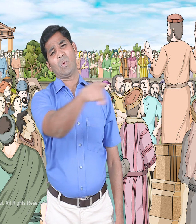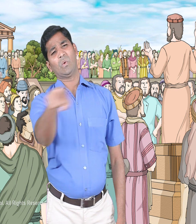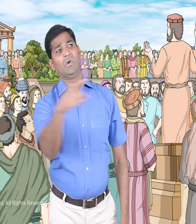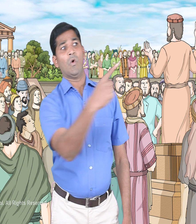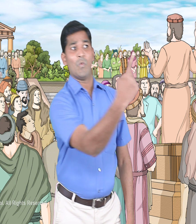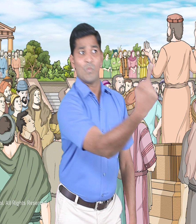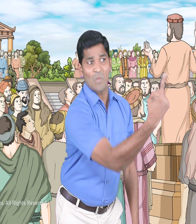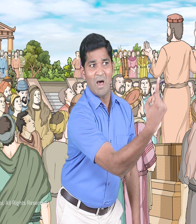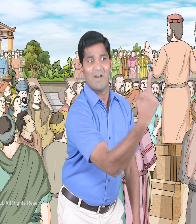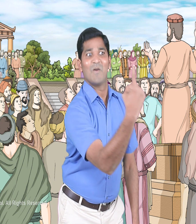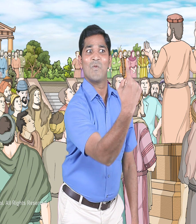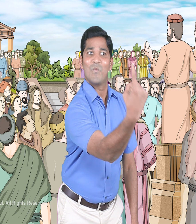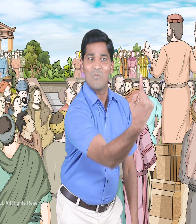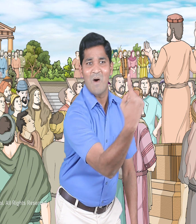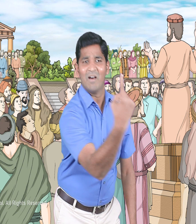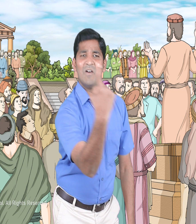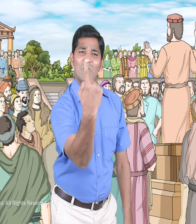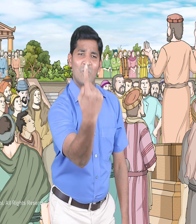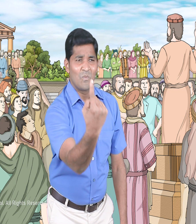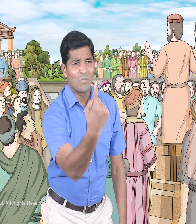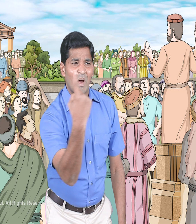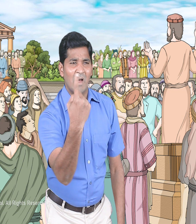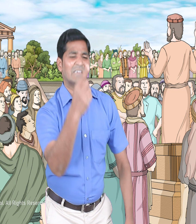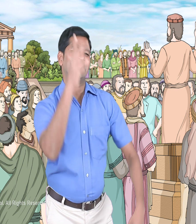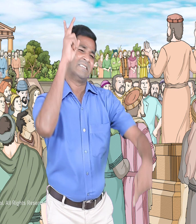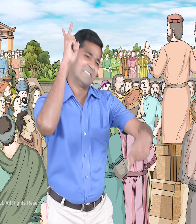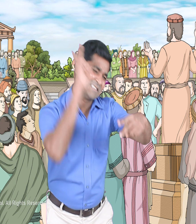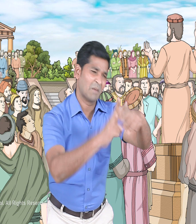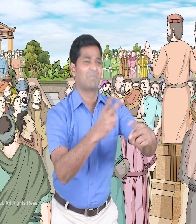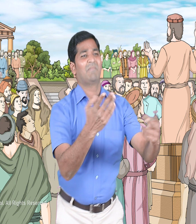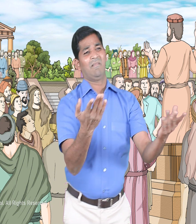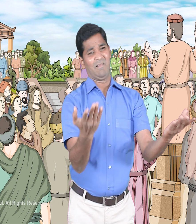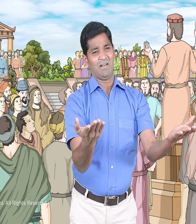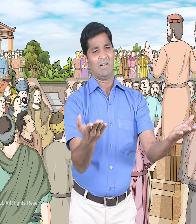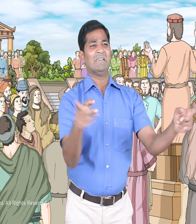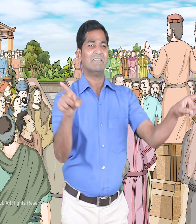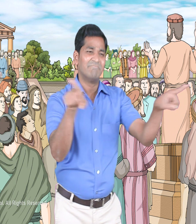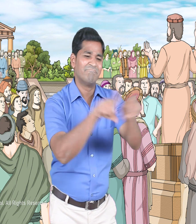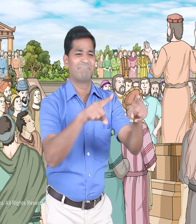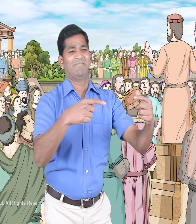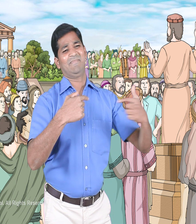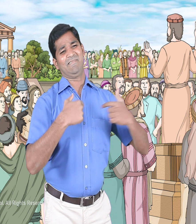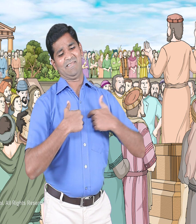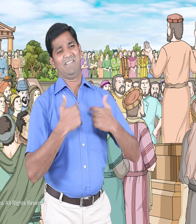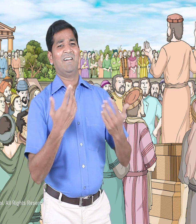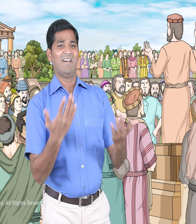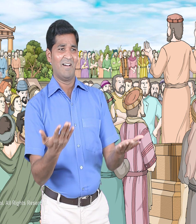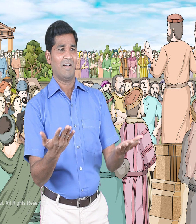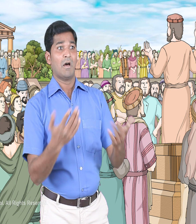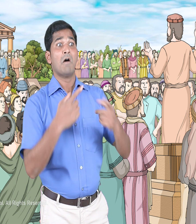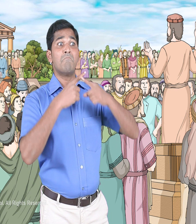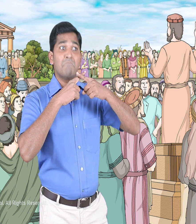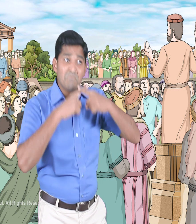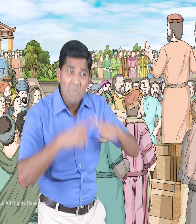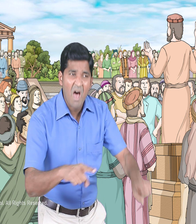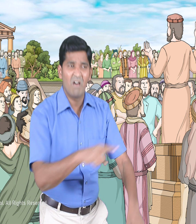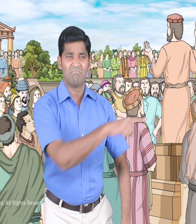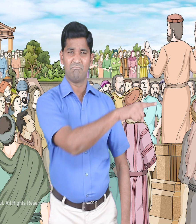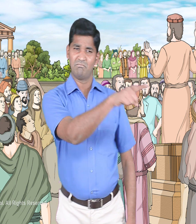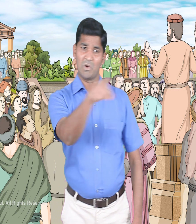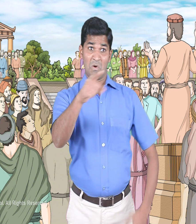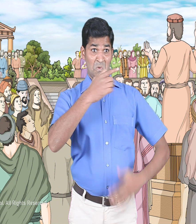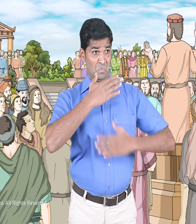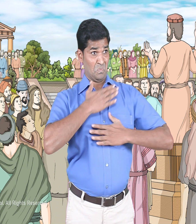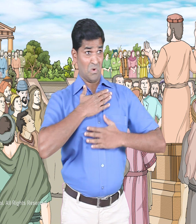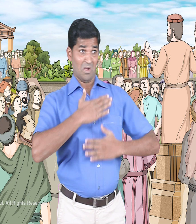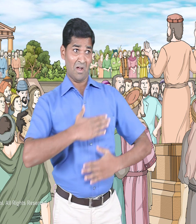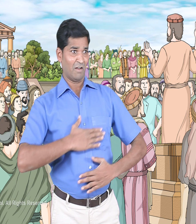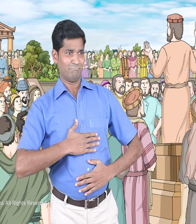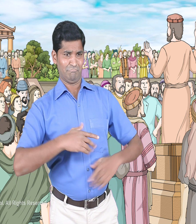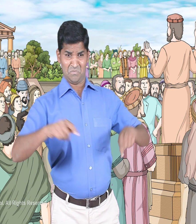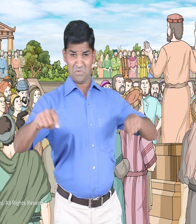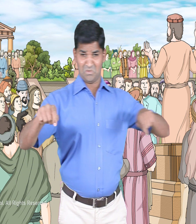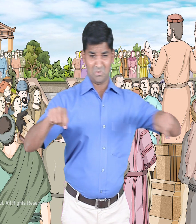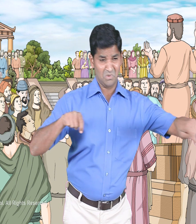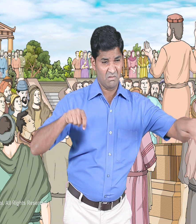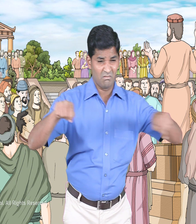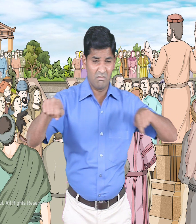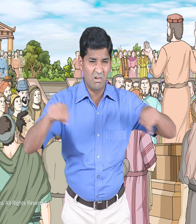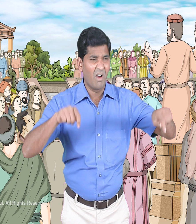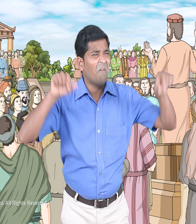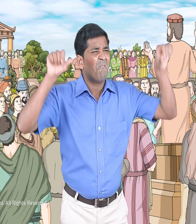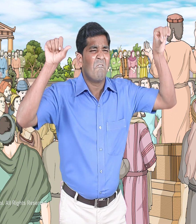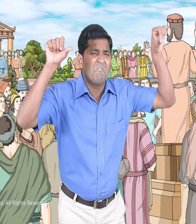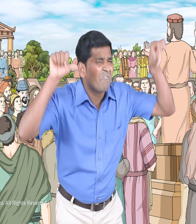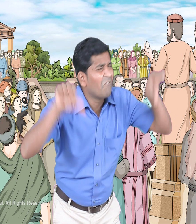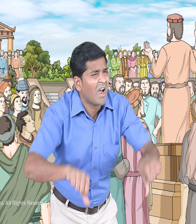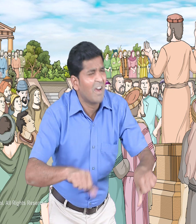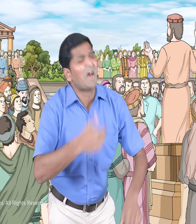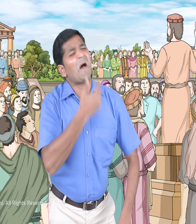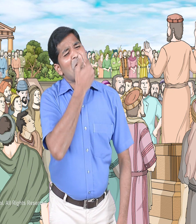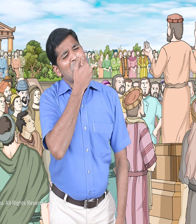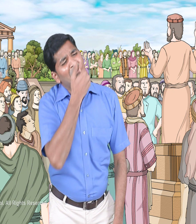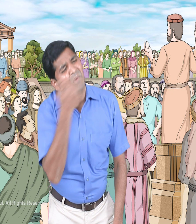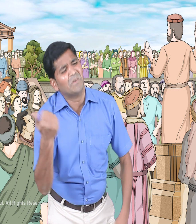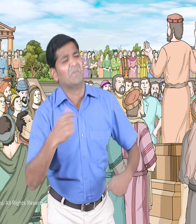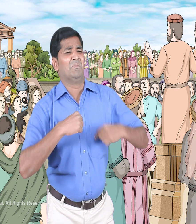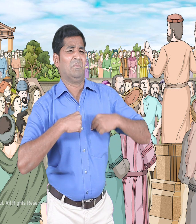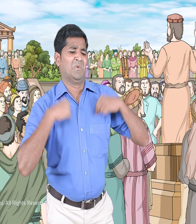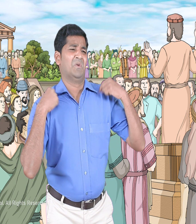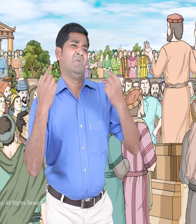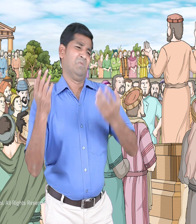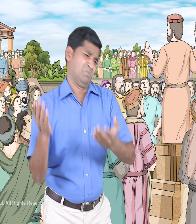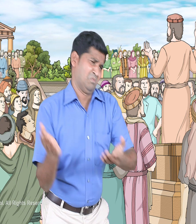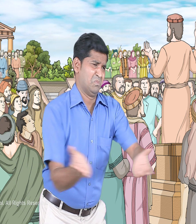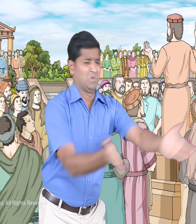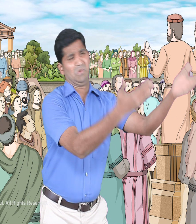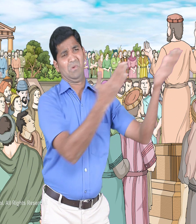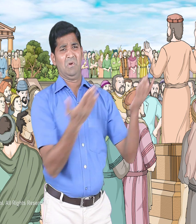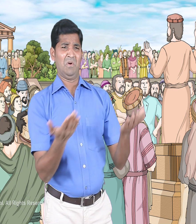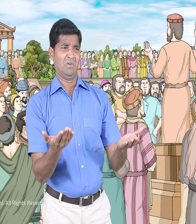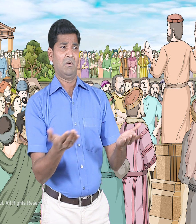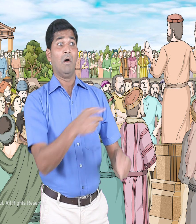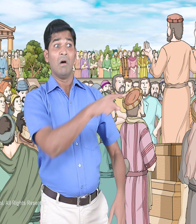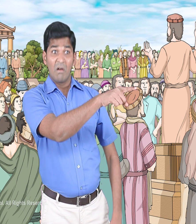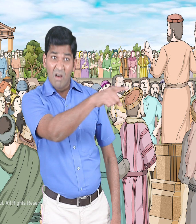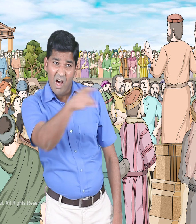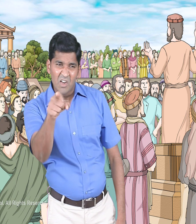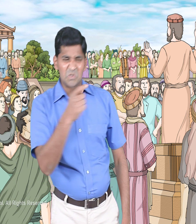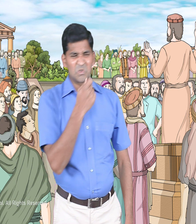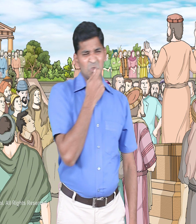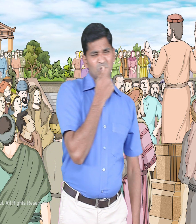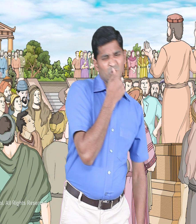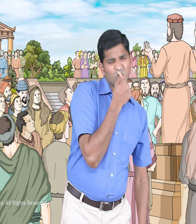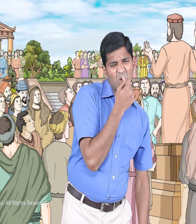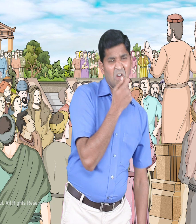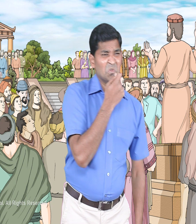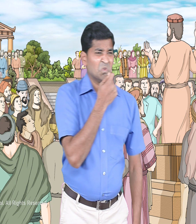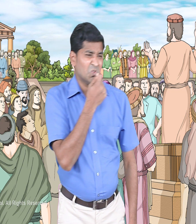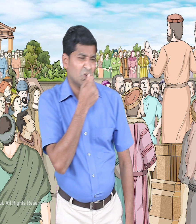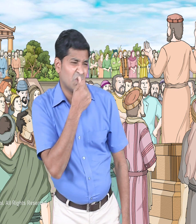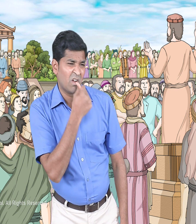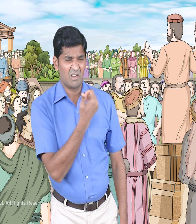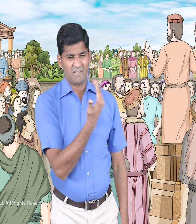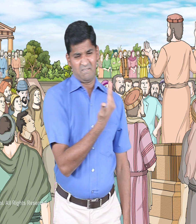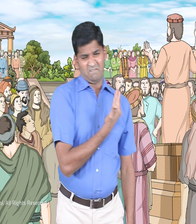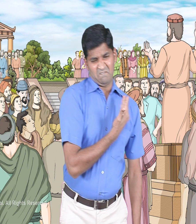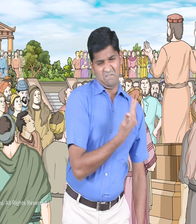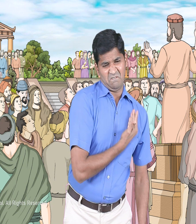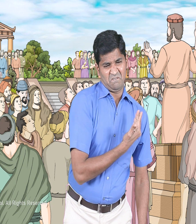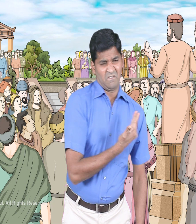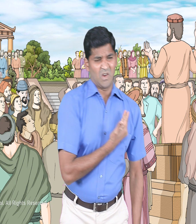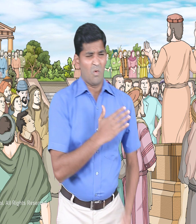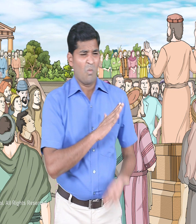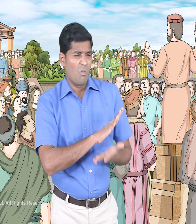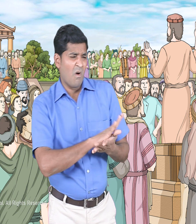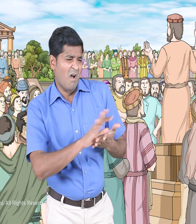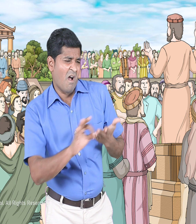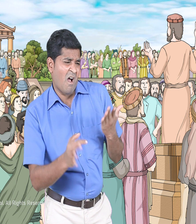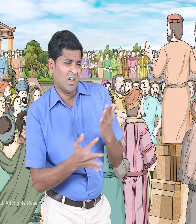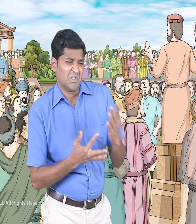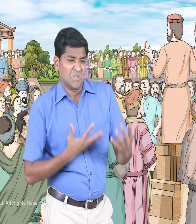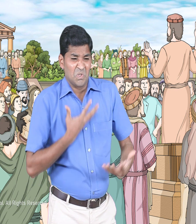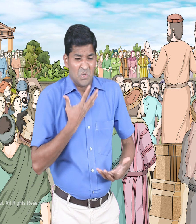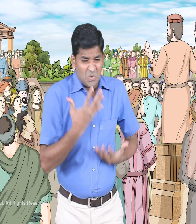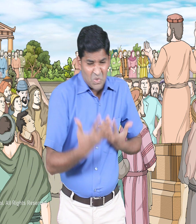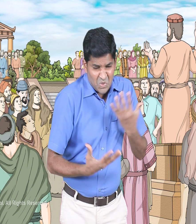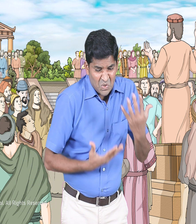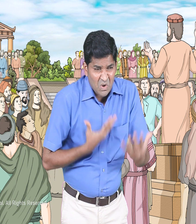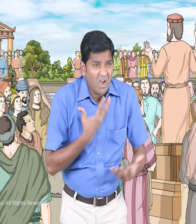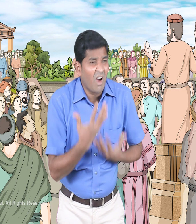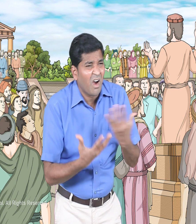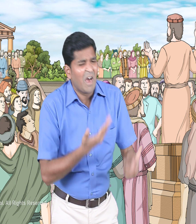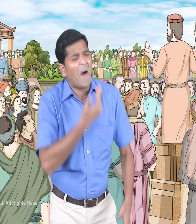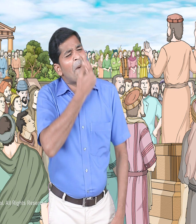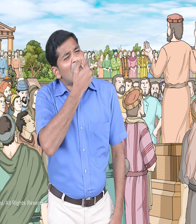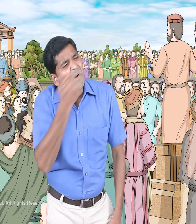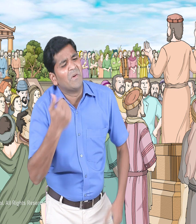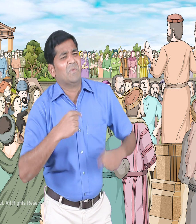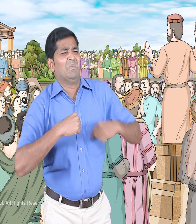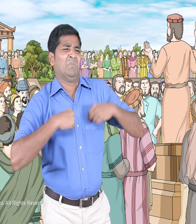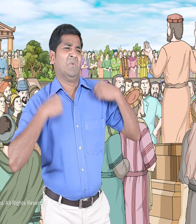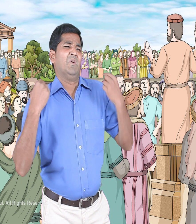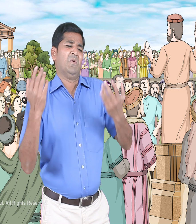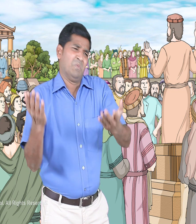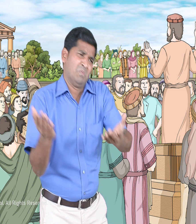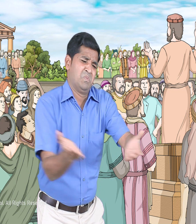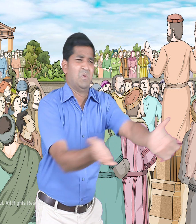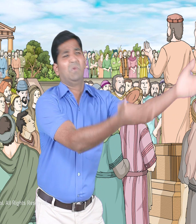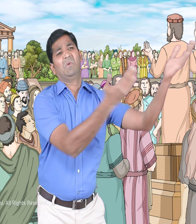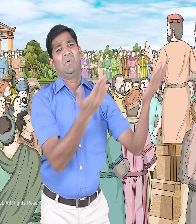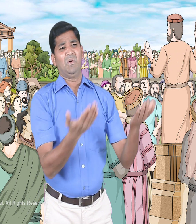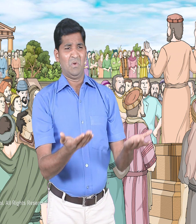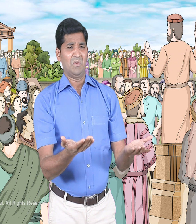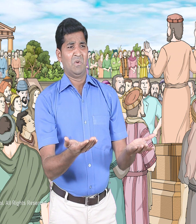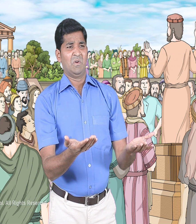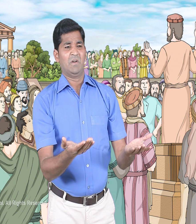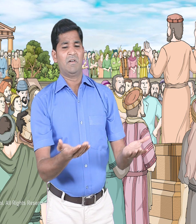But if they cannot control themselves, let them marry.